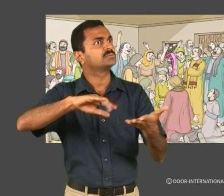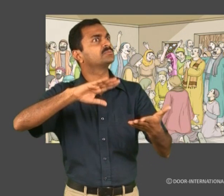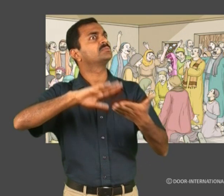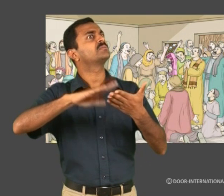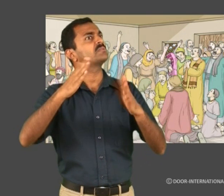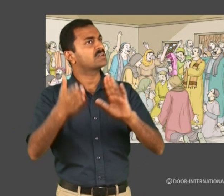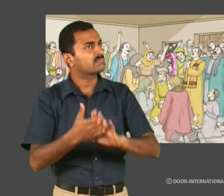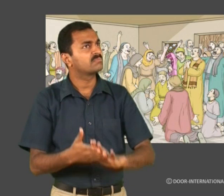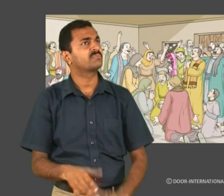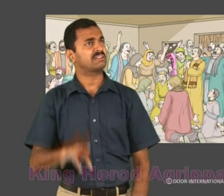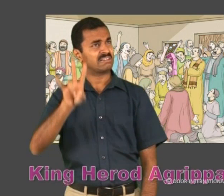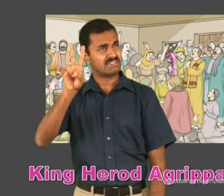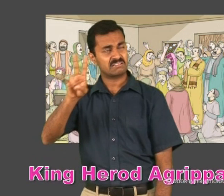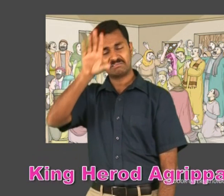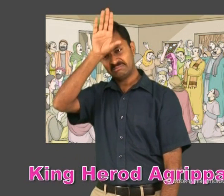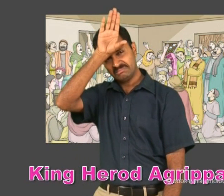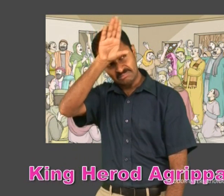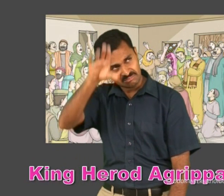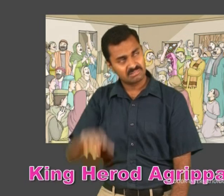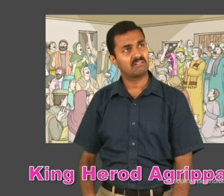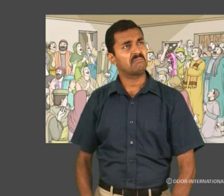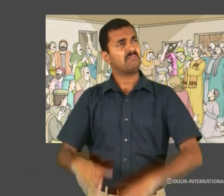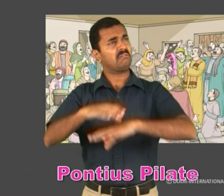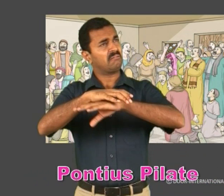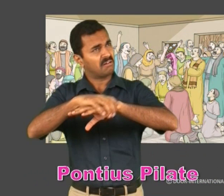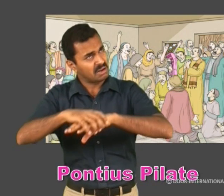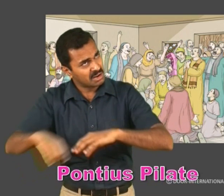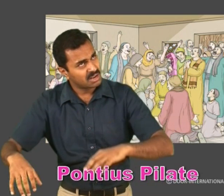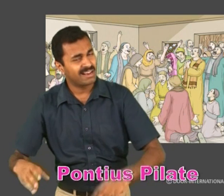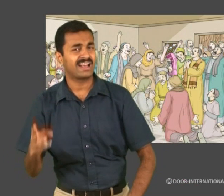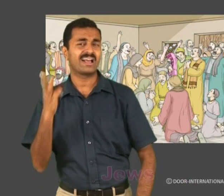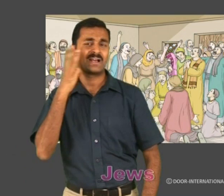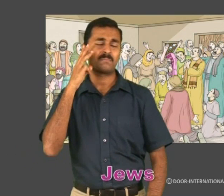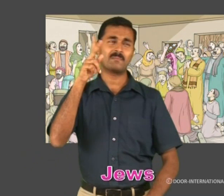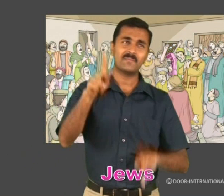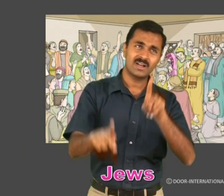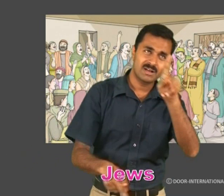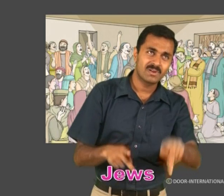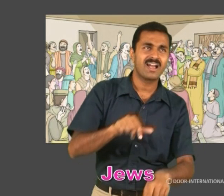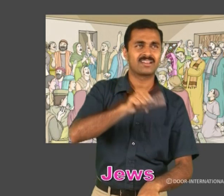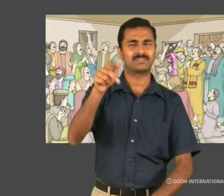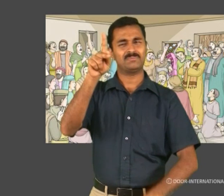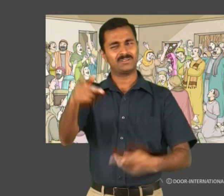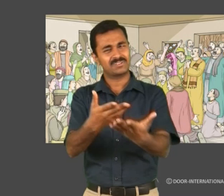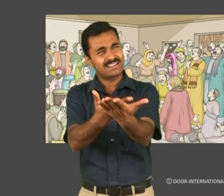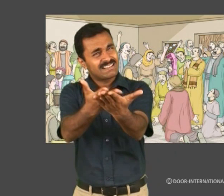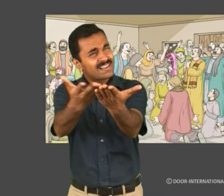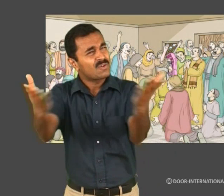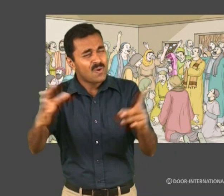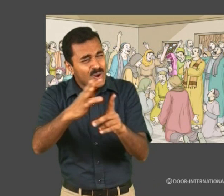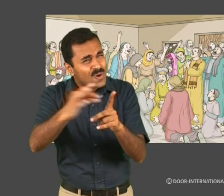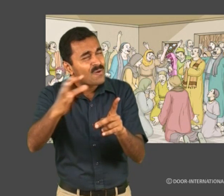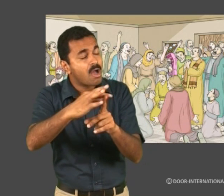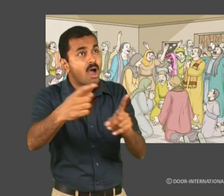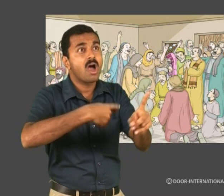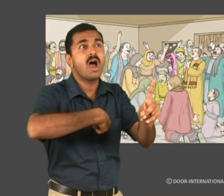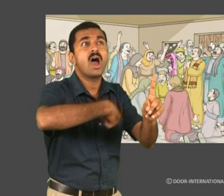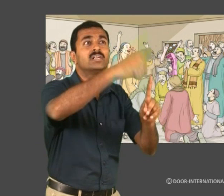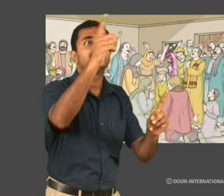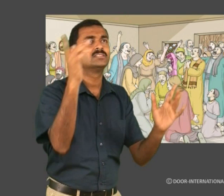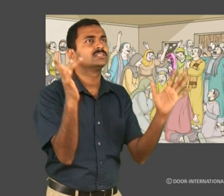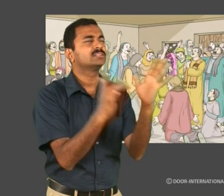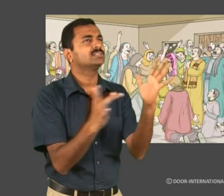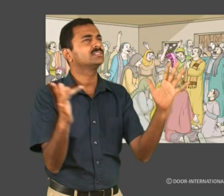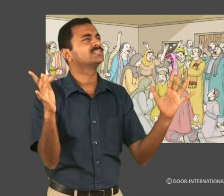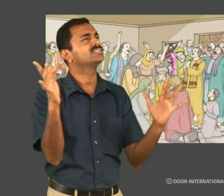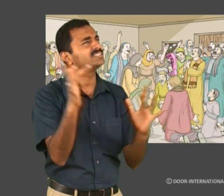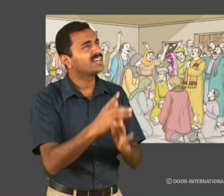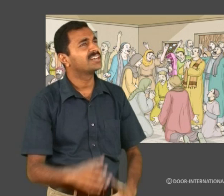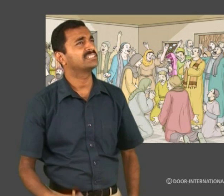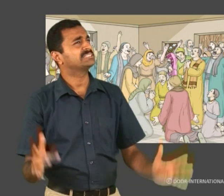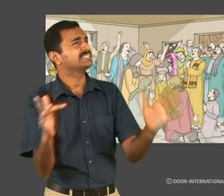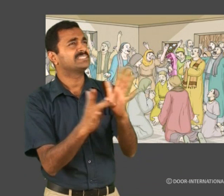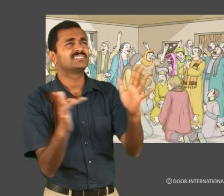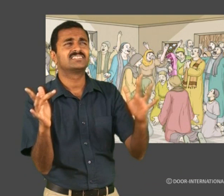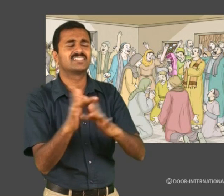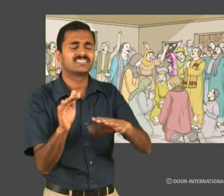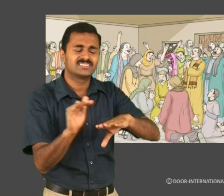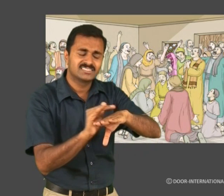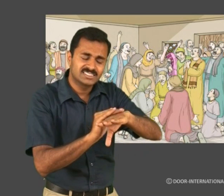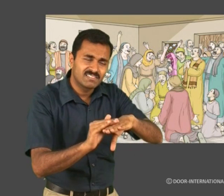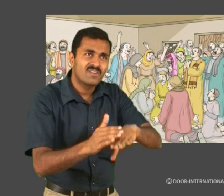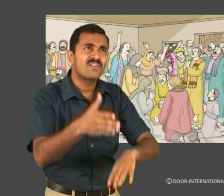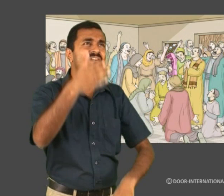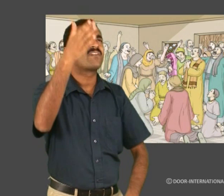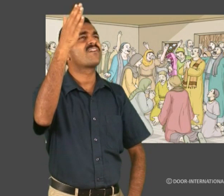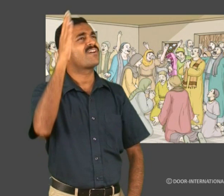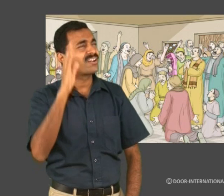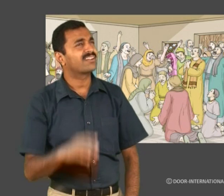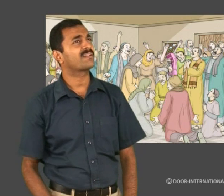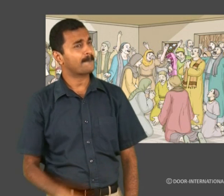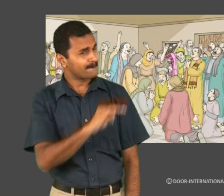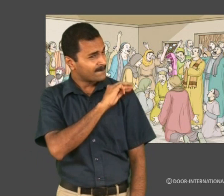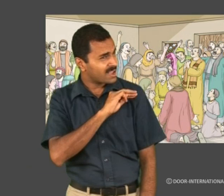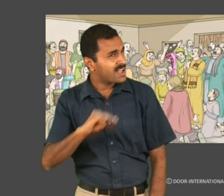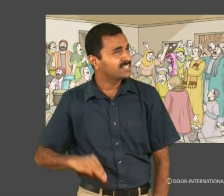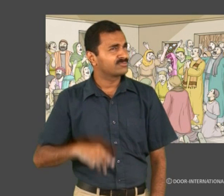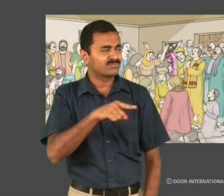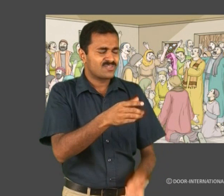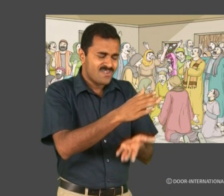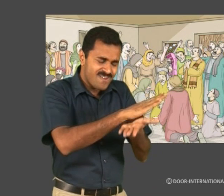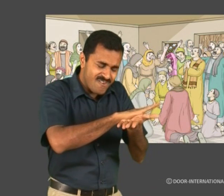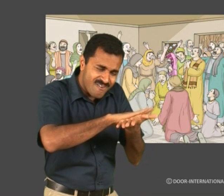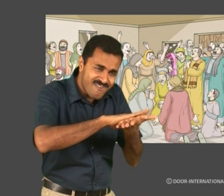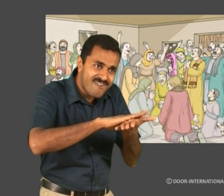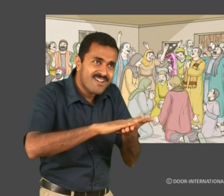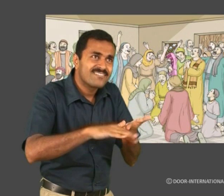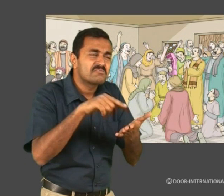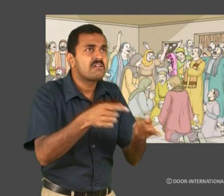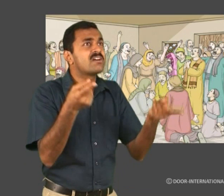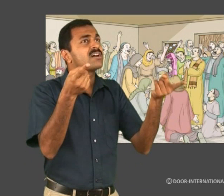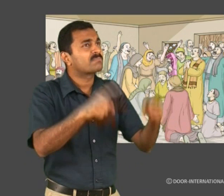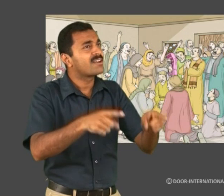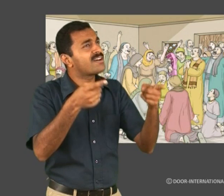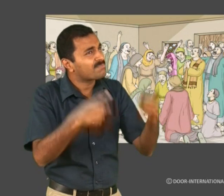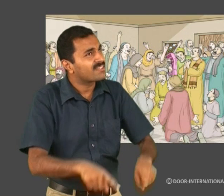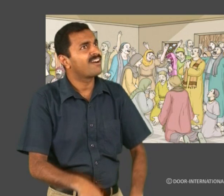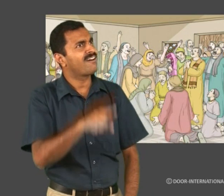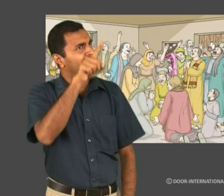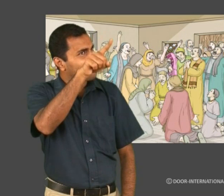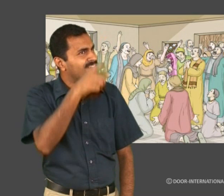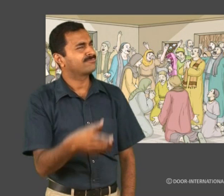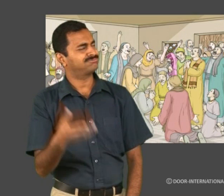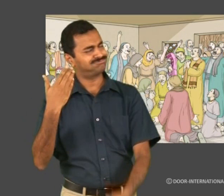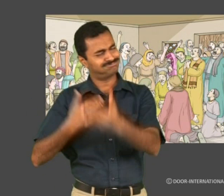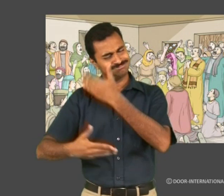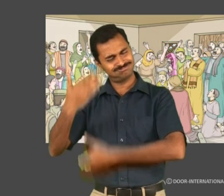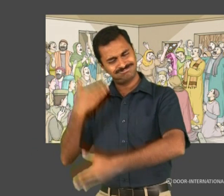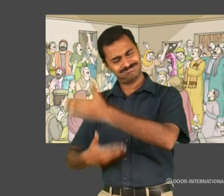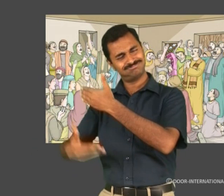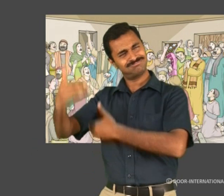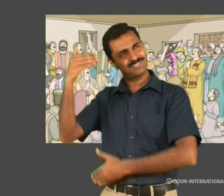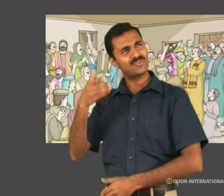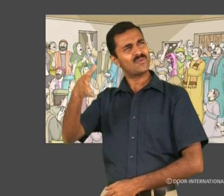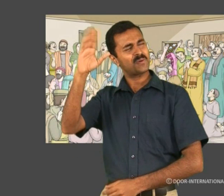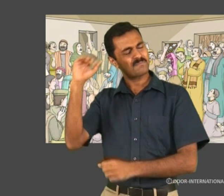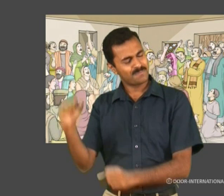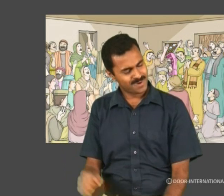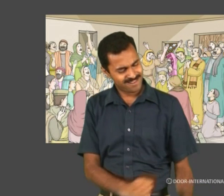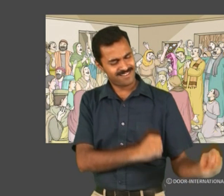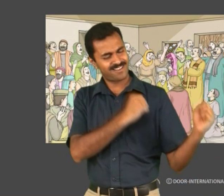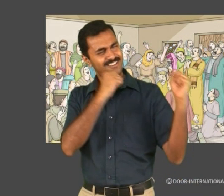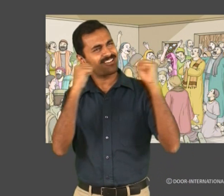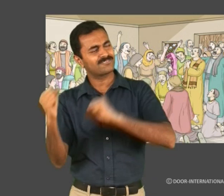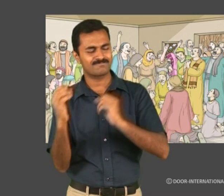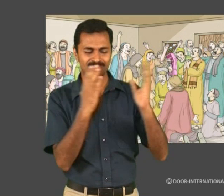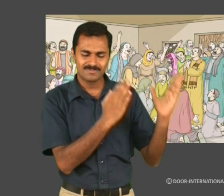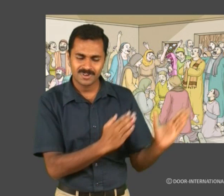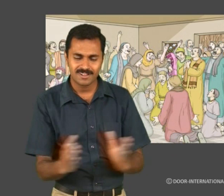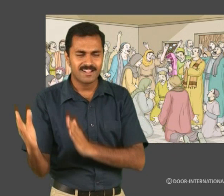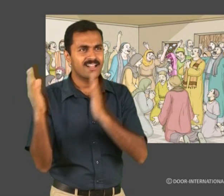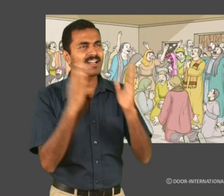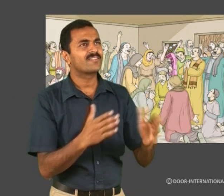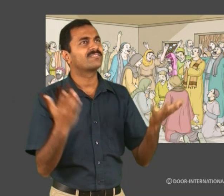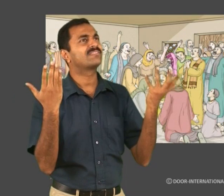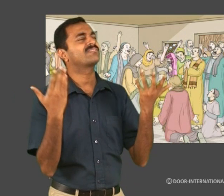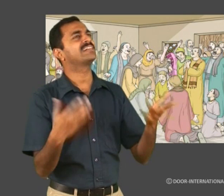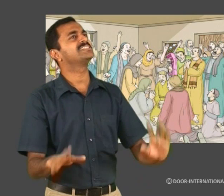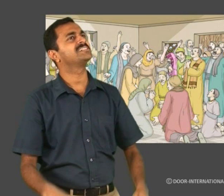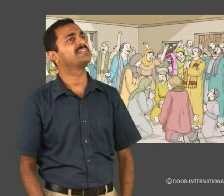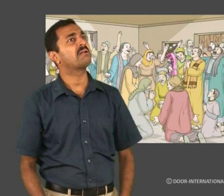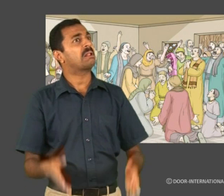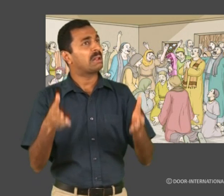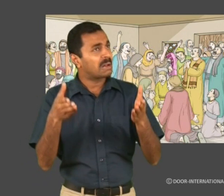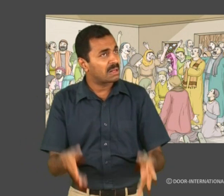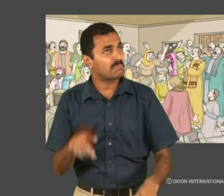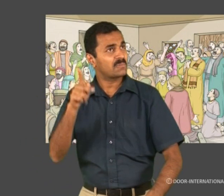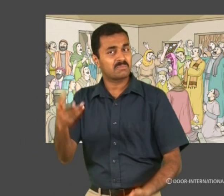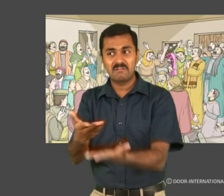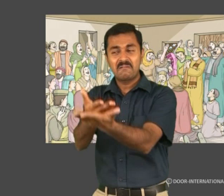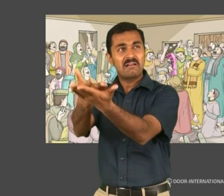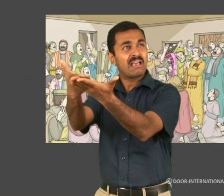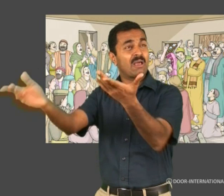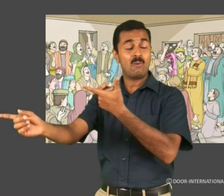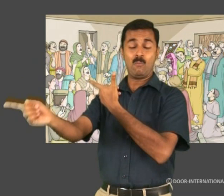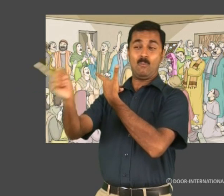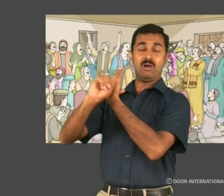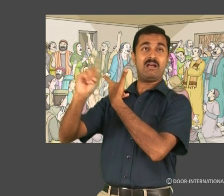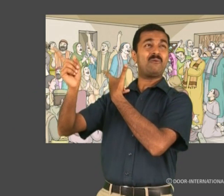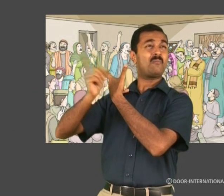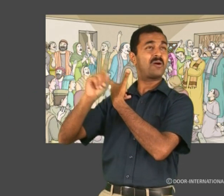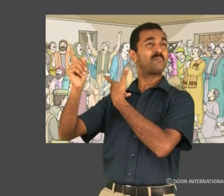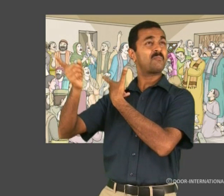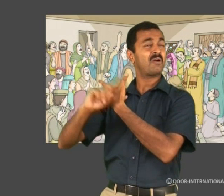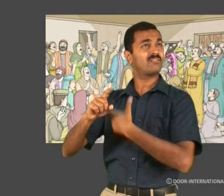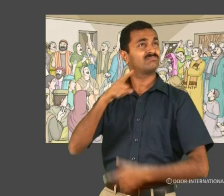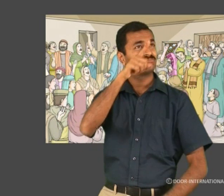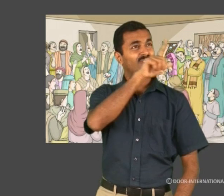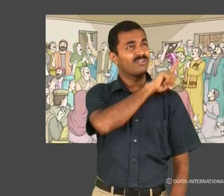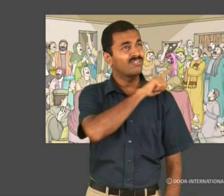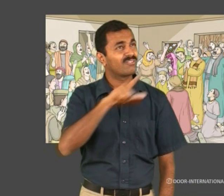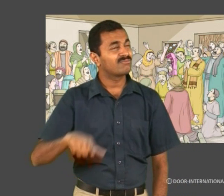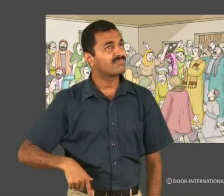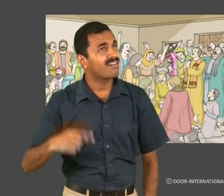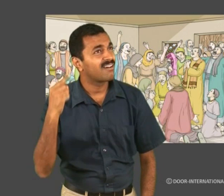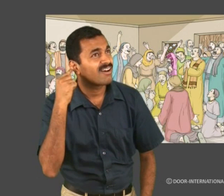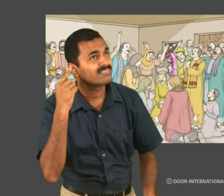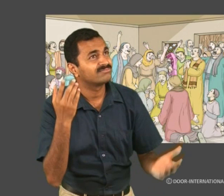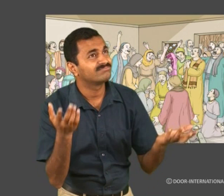In fact, this is the very city where Herod and Pontius Pilate conspired with the Gentiles and the people of Israel against Your holy servant Jesus, whom You anointed.